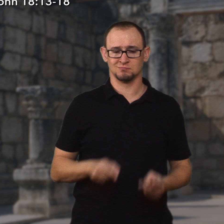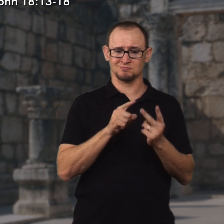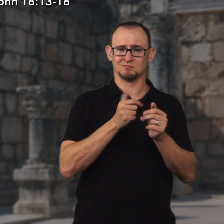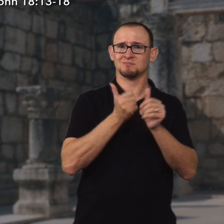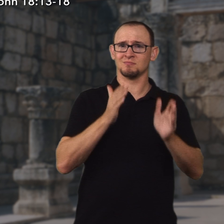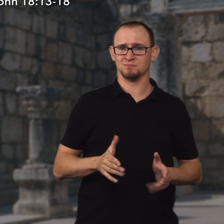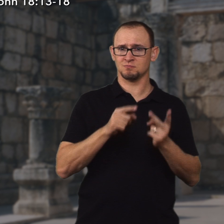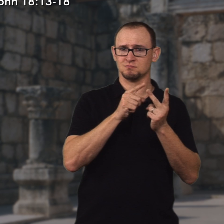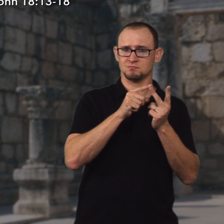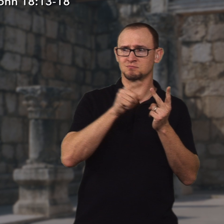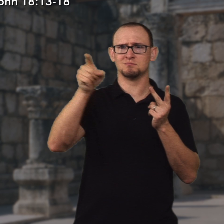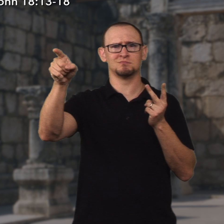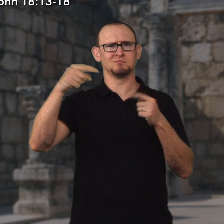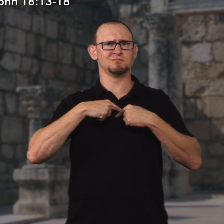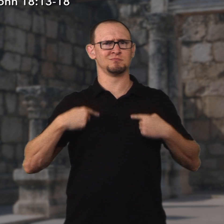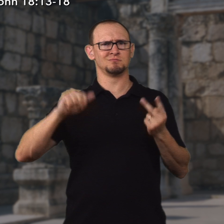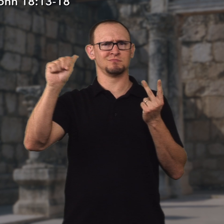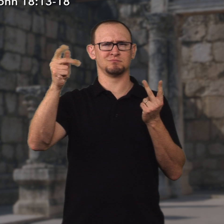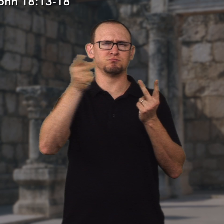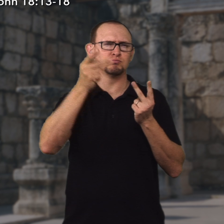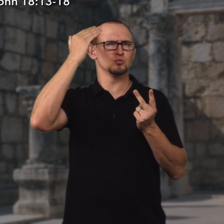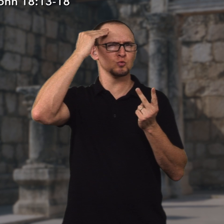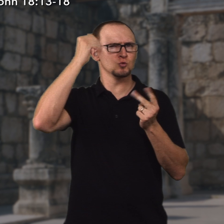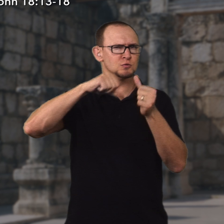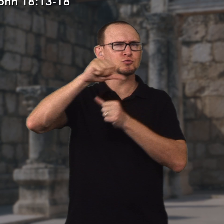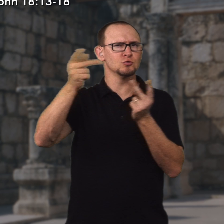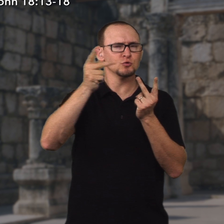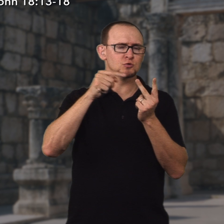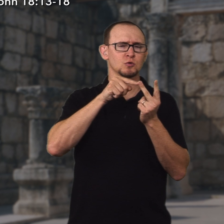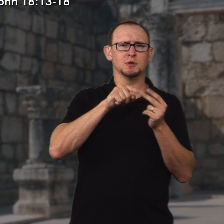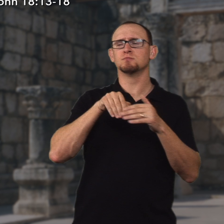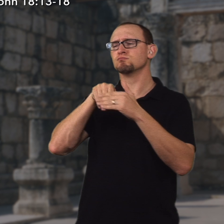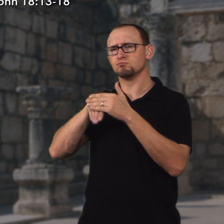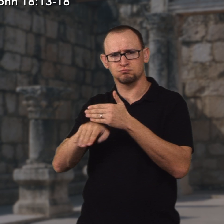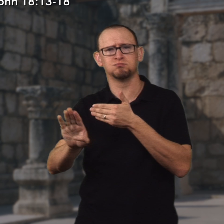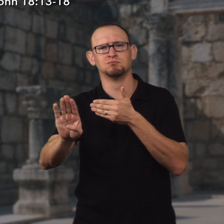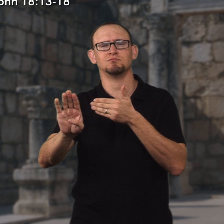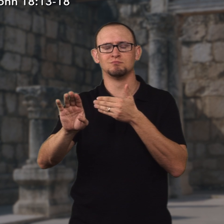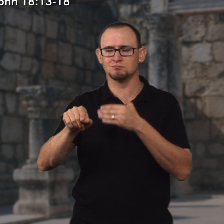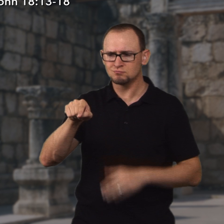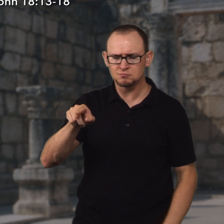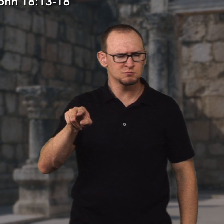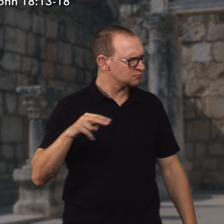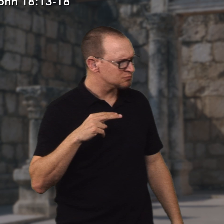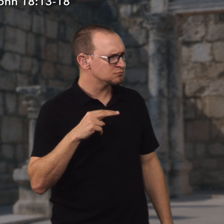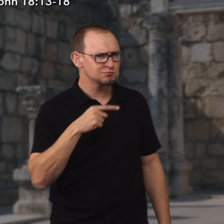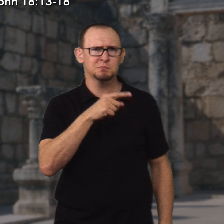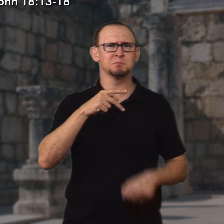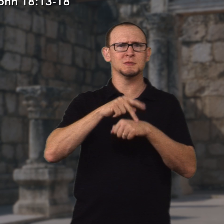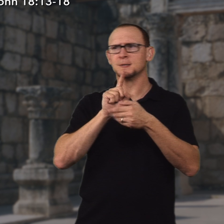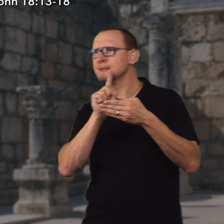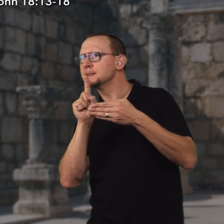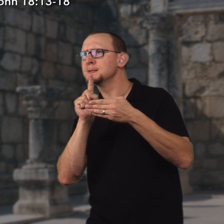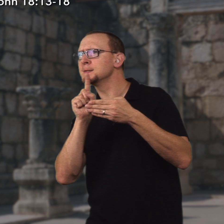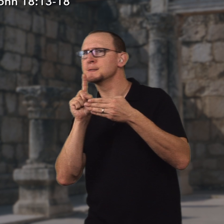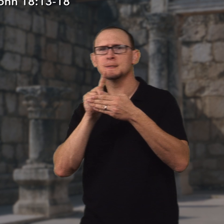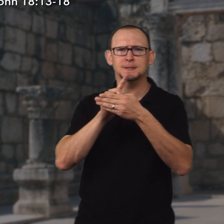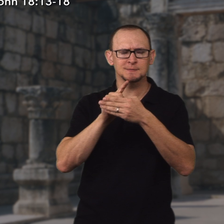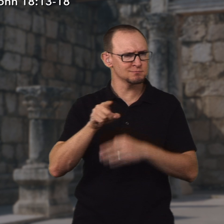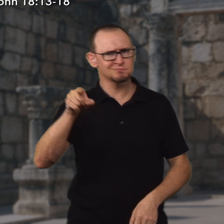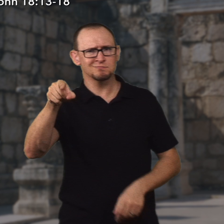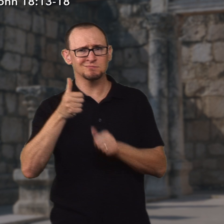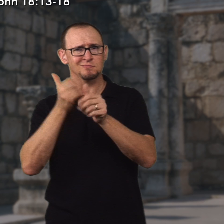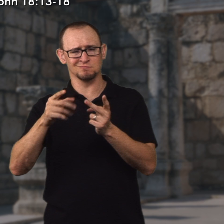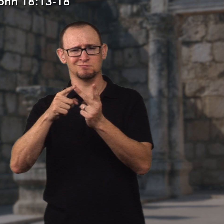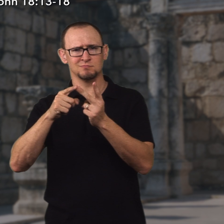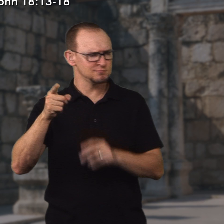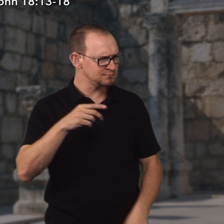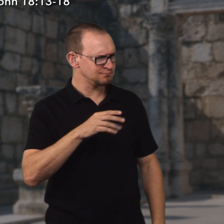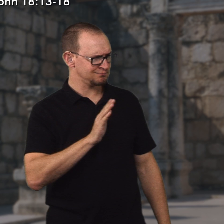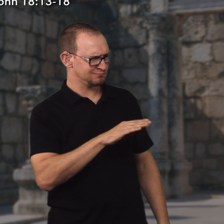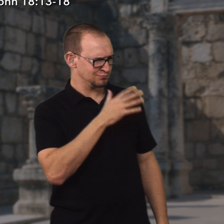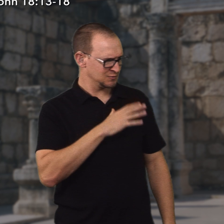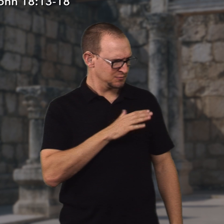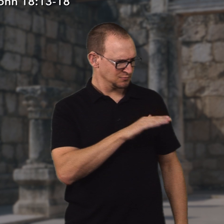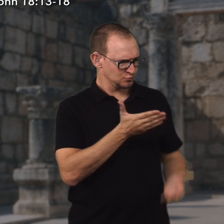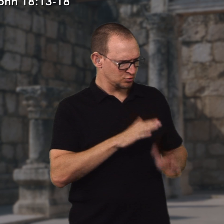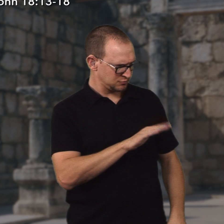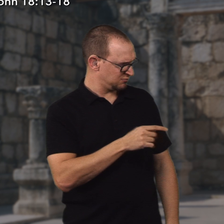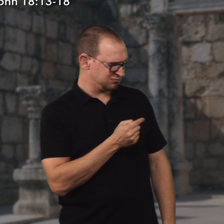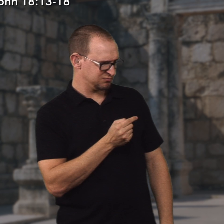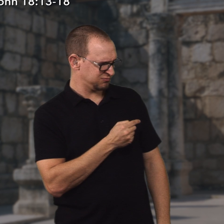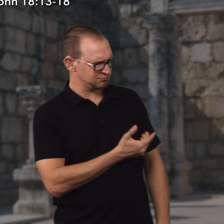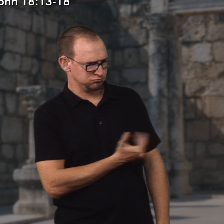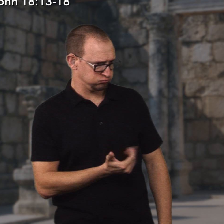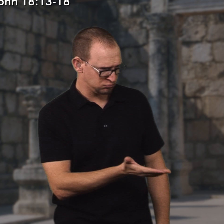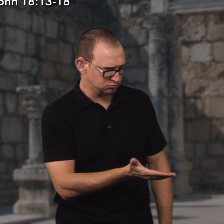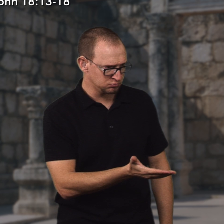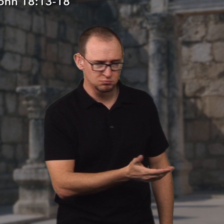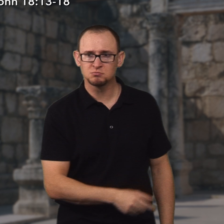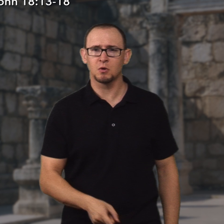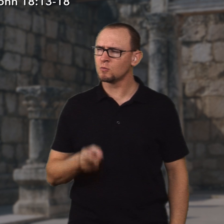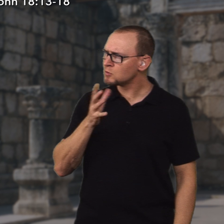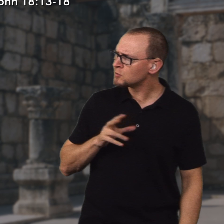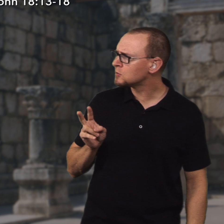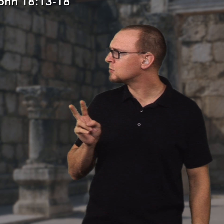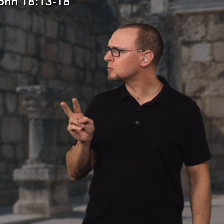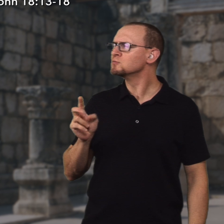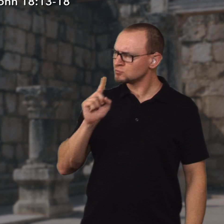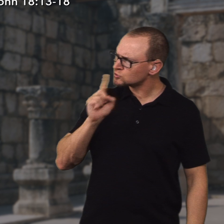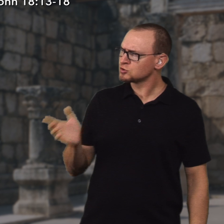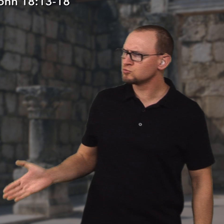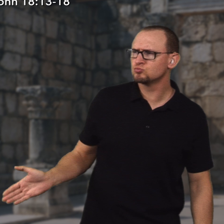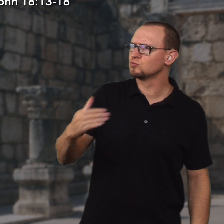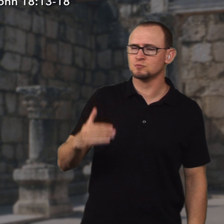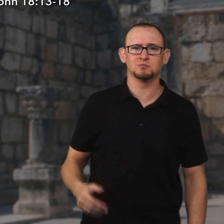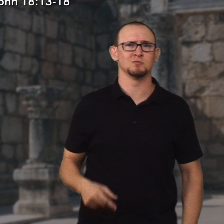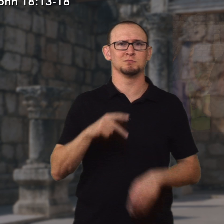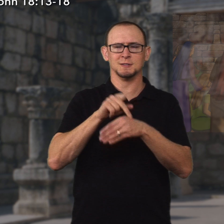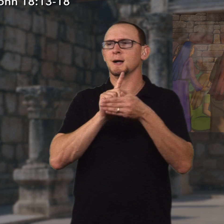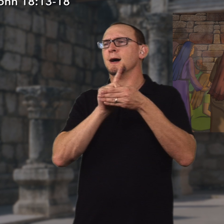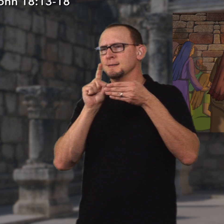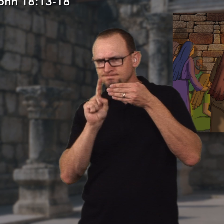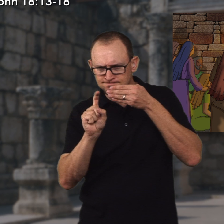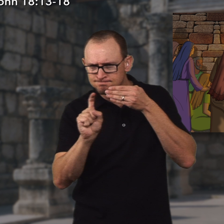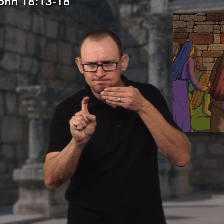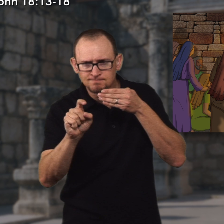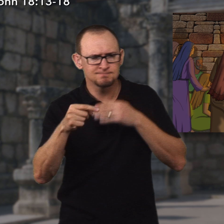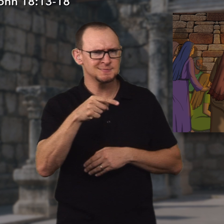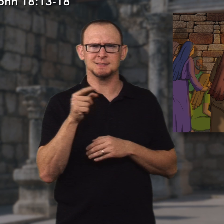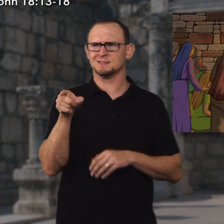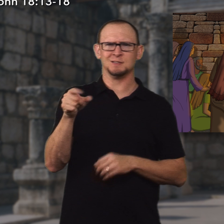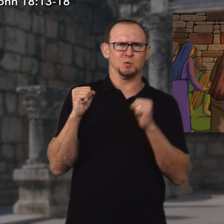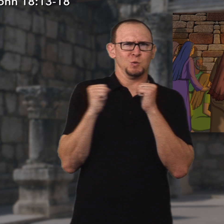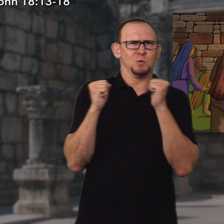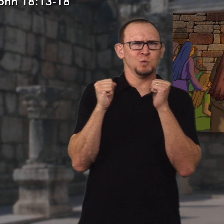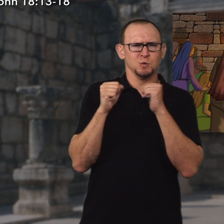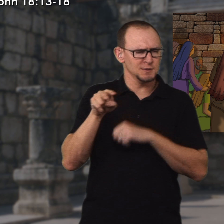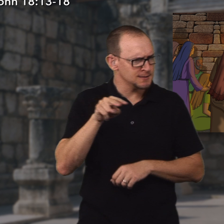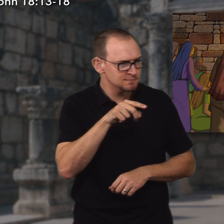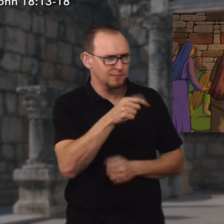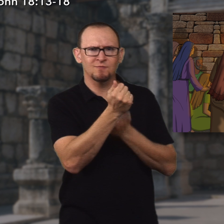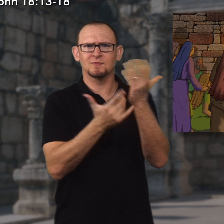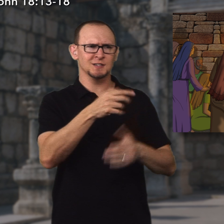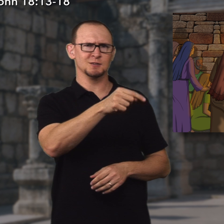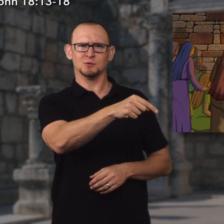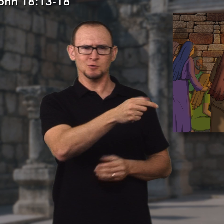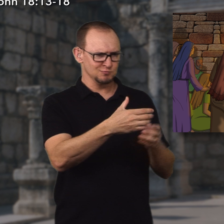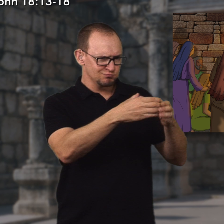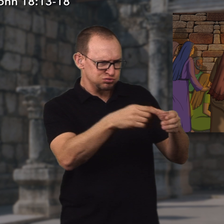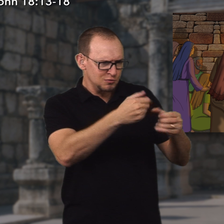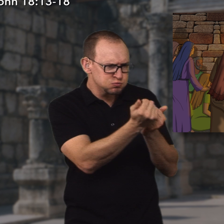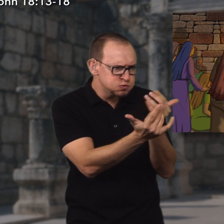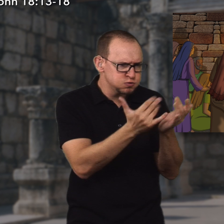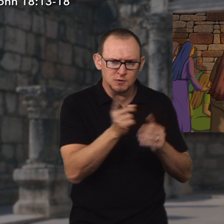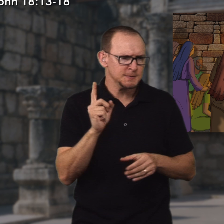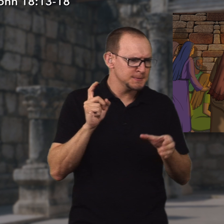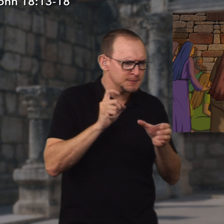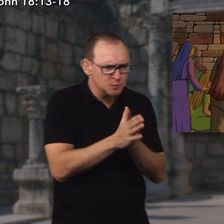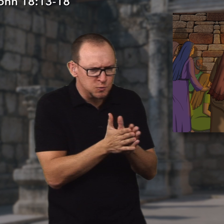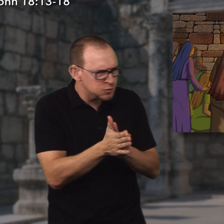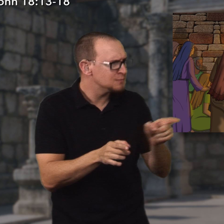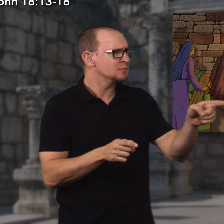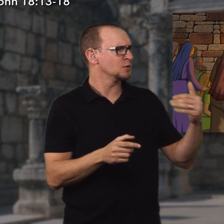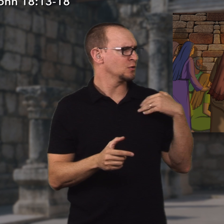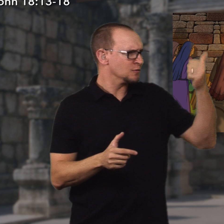At this, the servant girl watching the door said to Peter, “Aren’t you also one of this man’s disciples?” “I am not,” he answered.